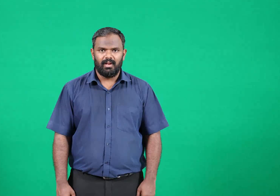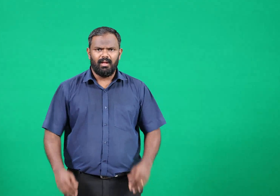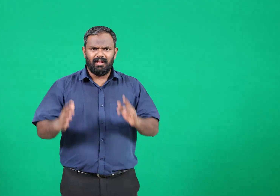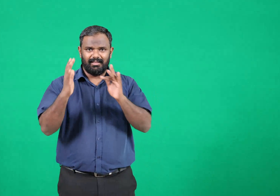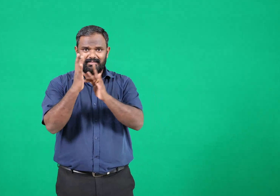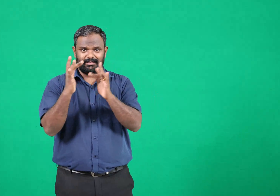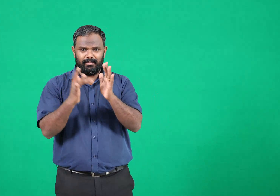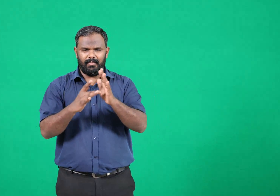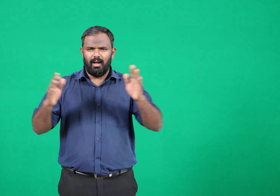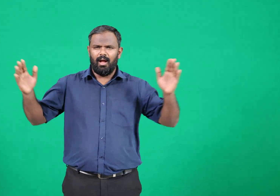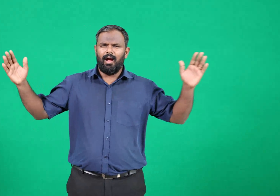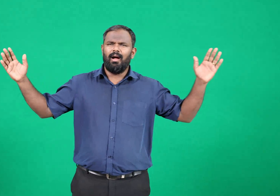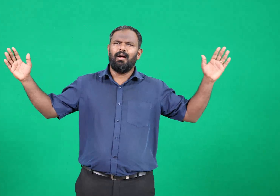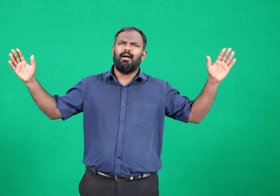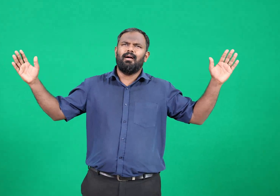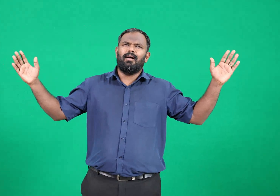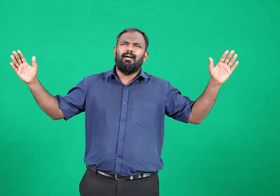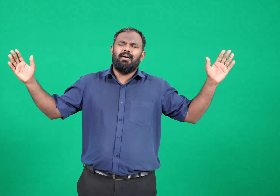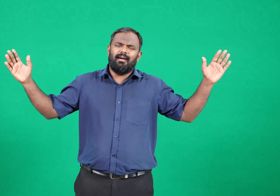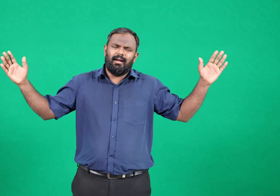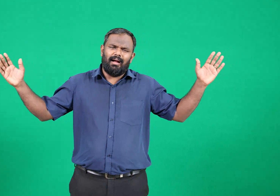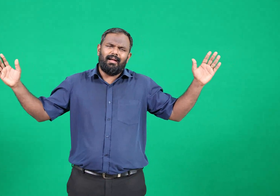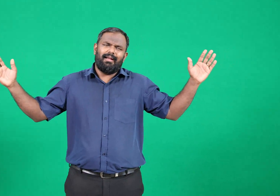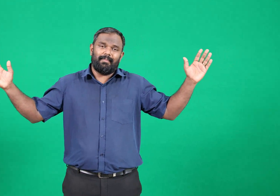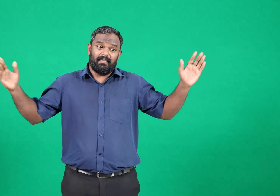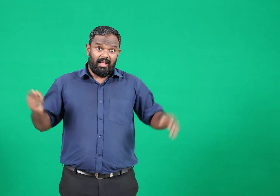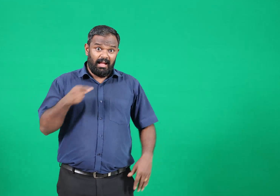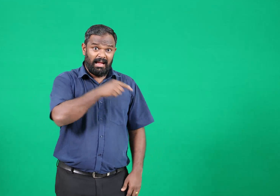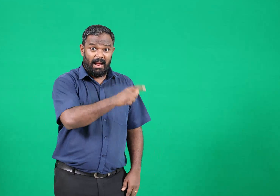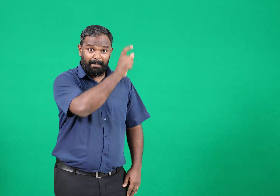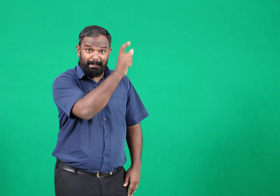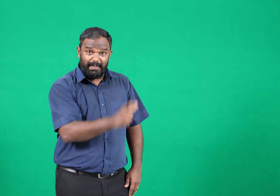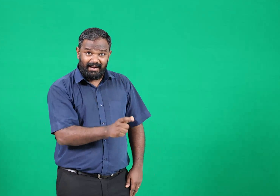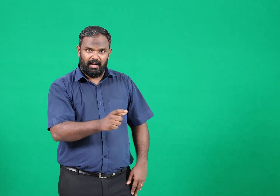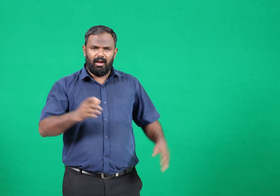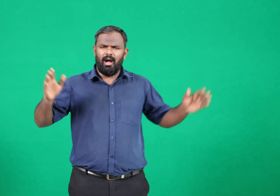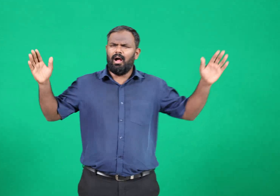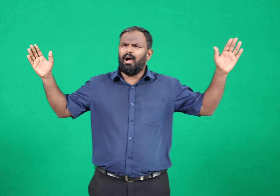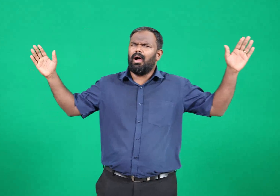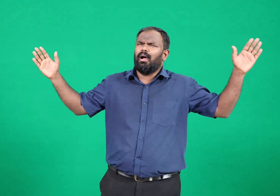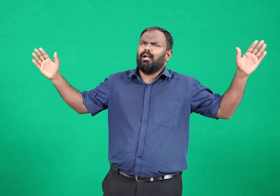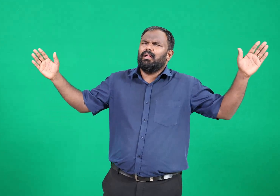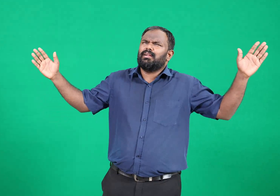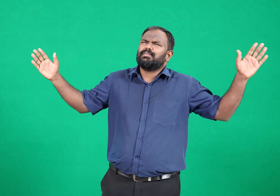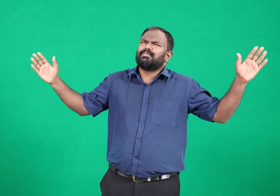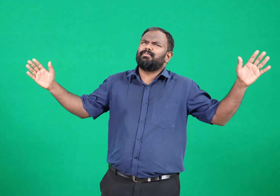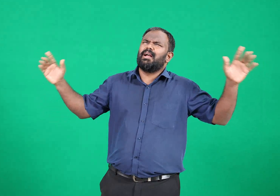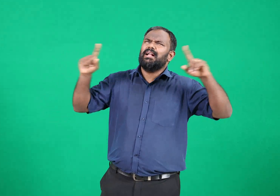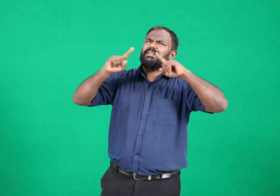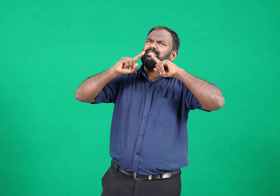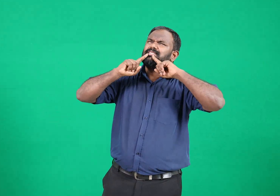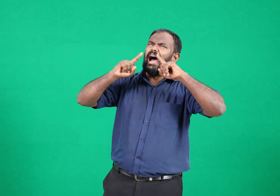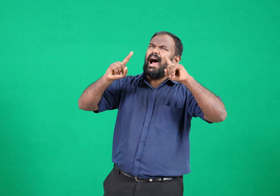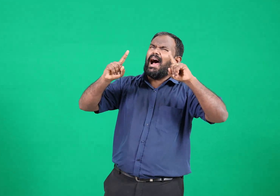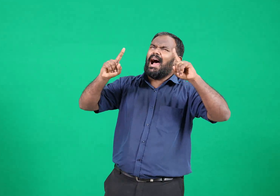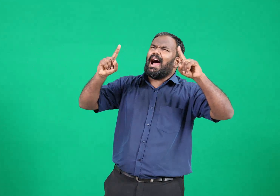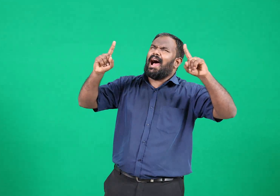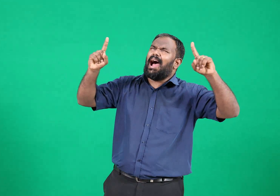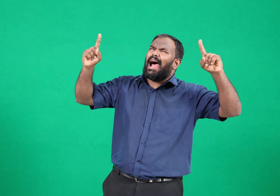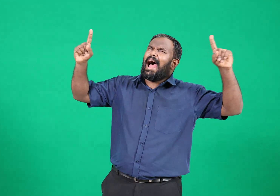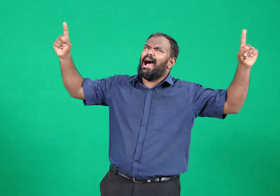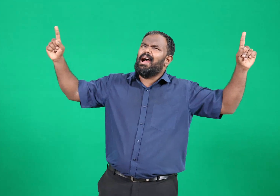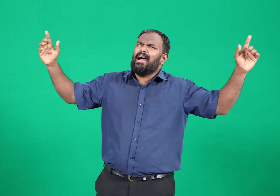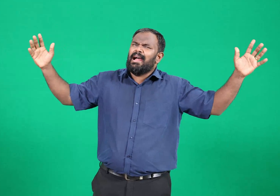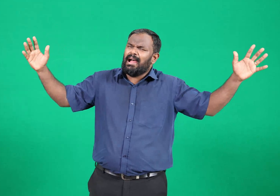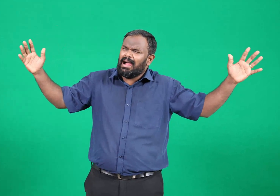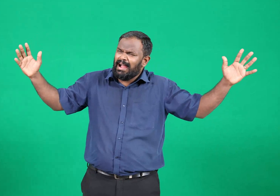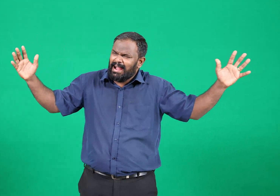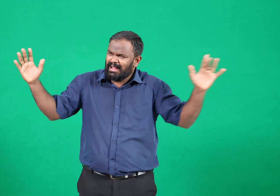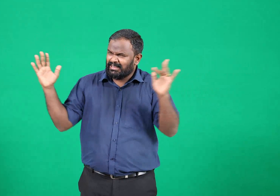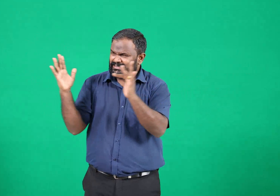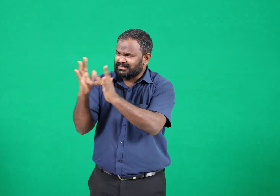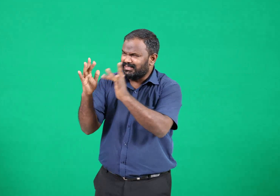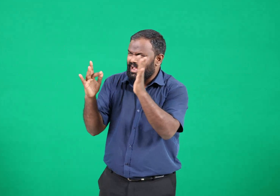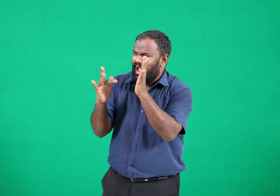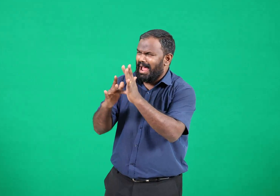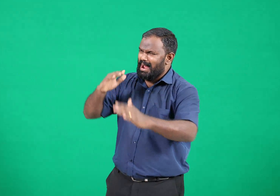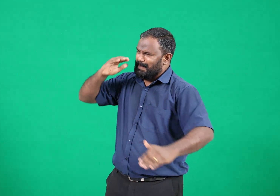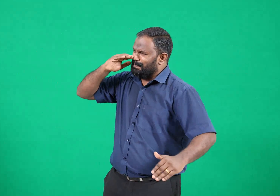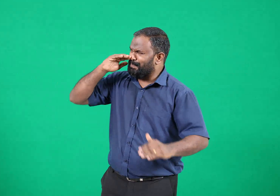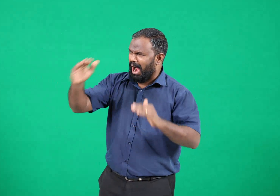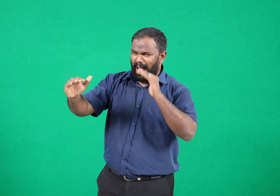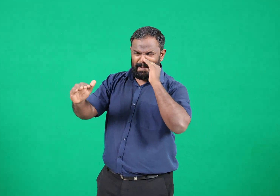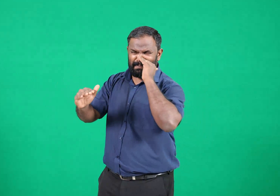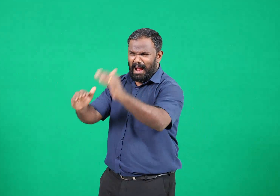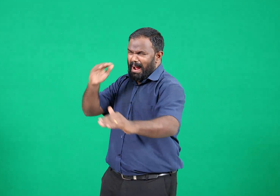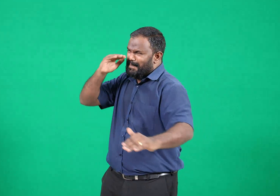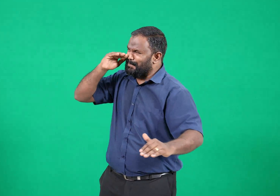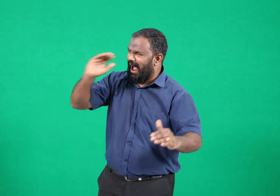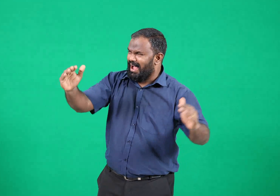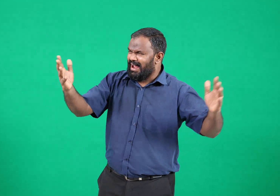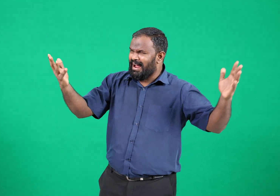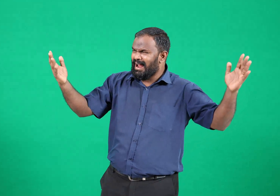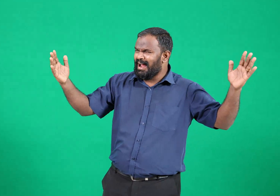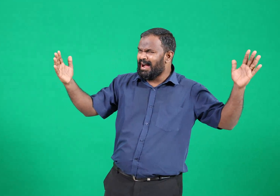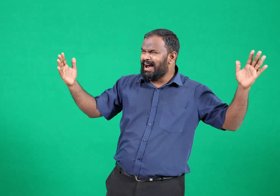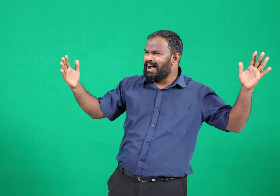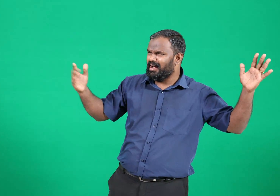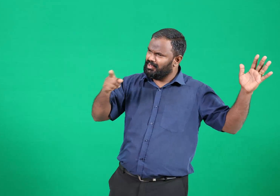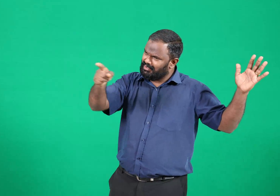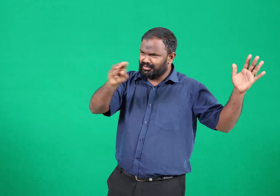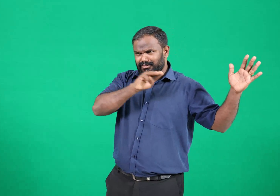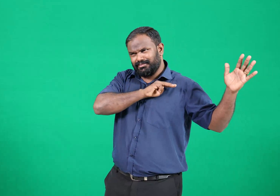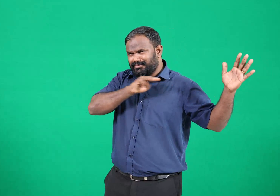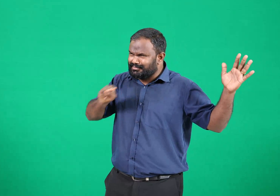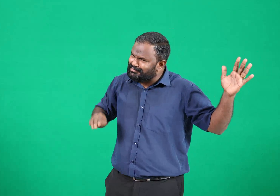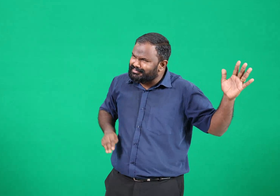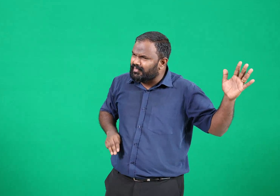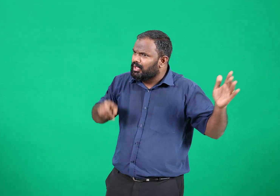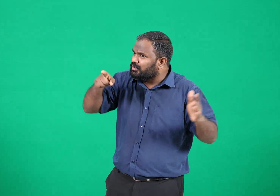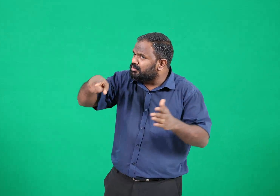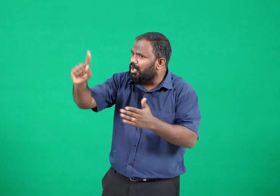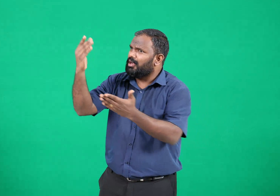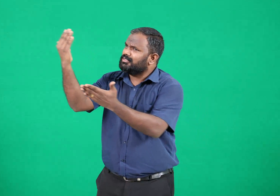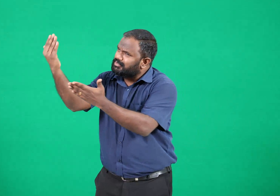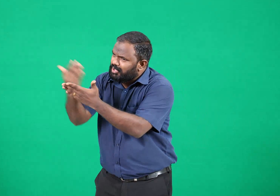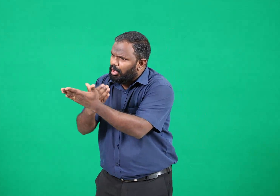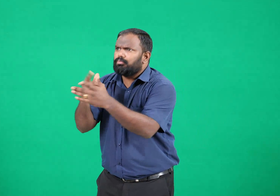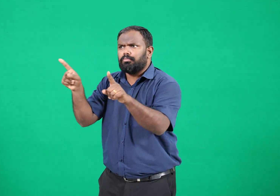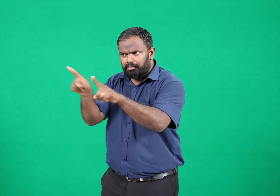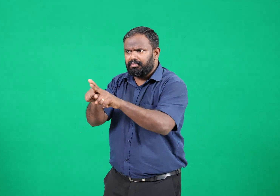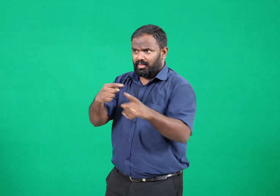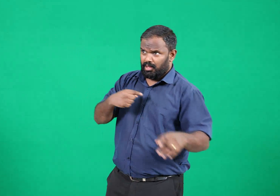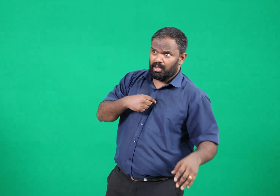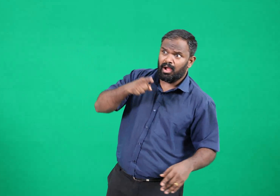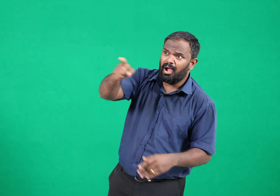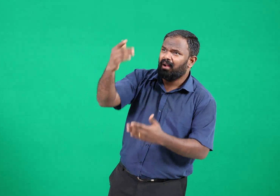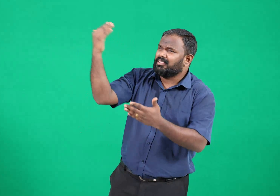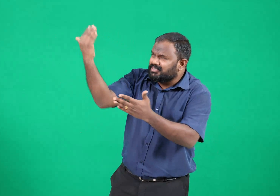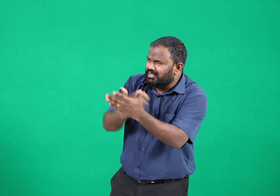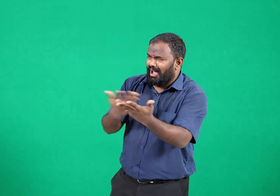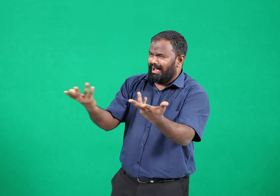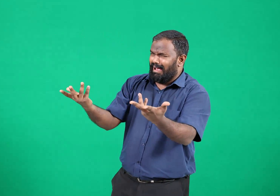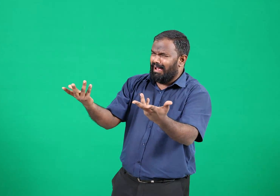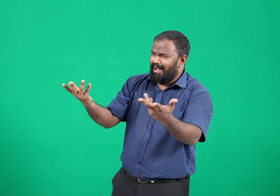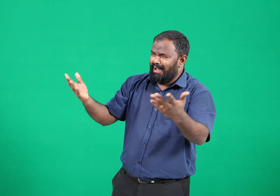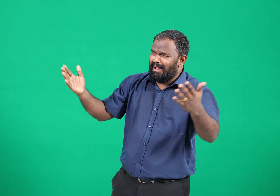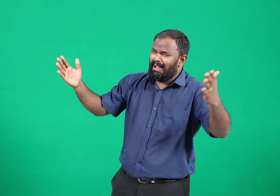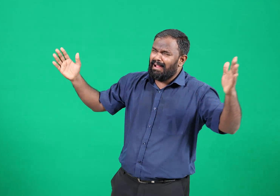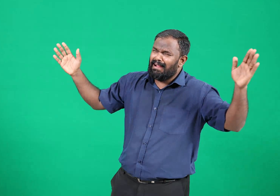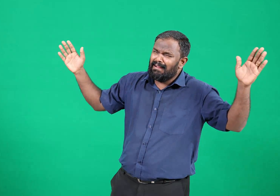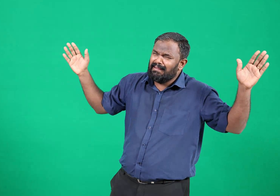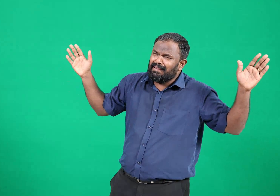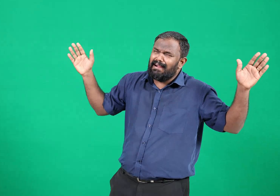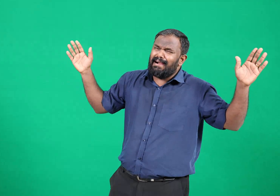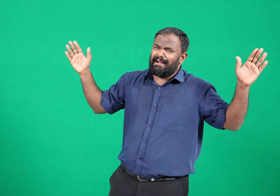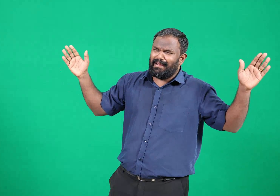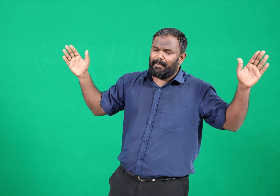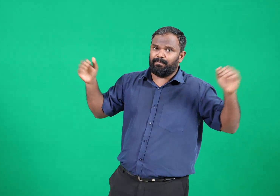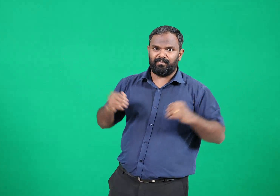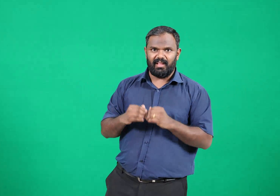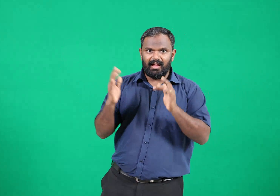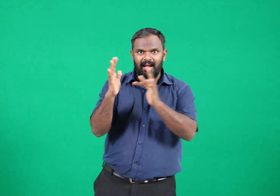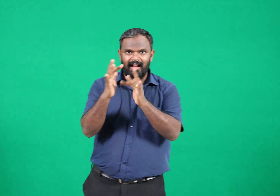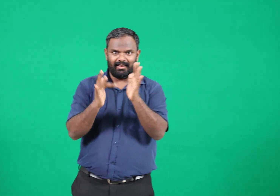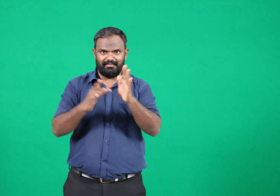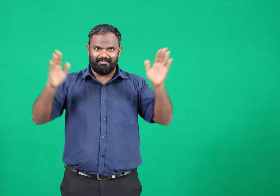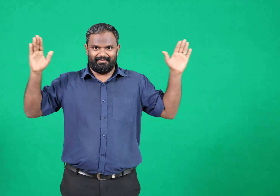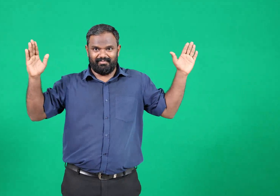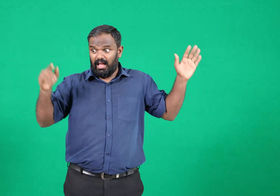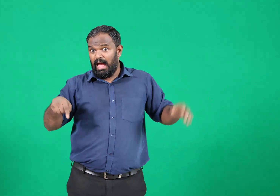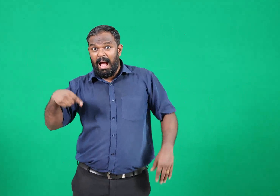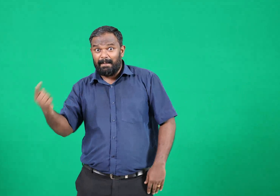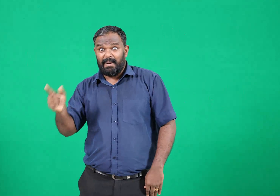One of the criminals who hung there heaped abuse on Him. " Are You not the Christ?" he said. " Save Yourself and us!"